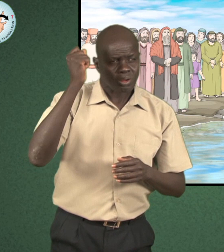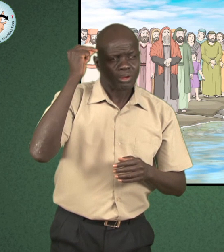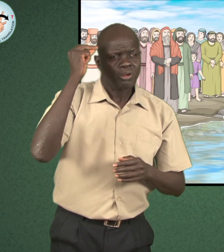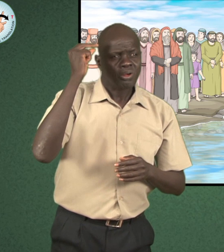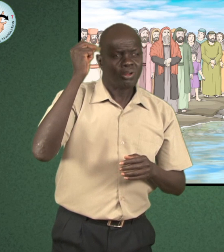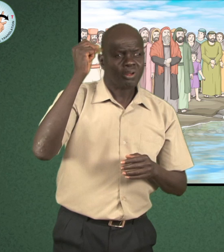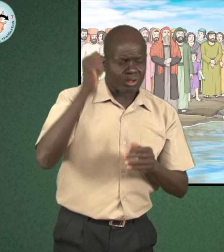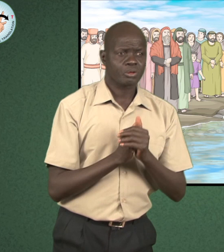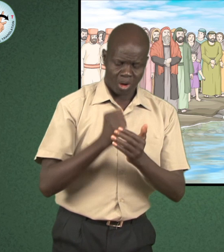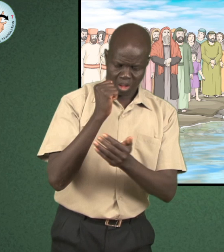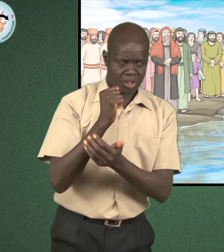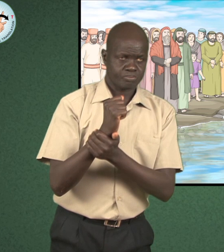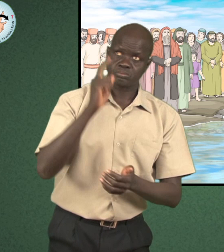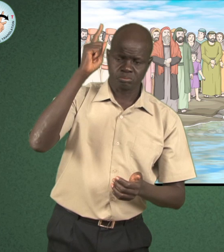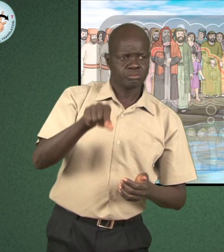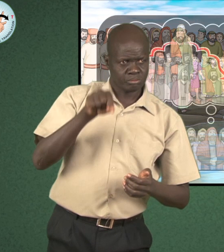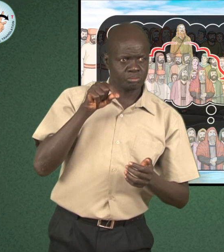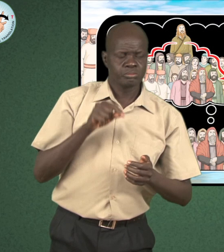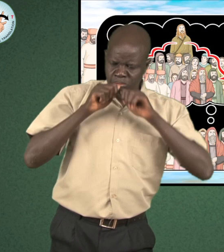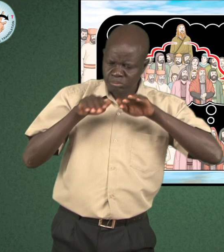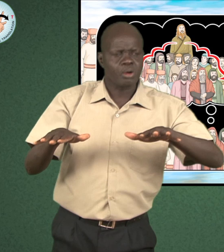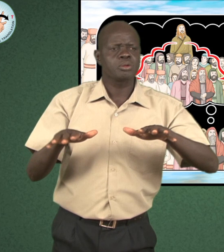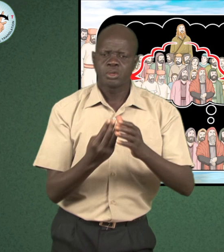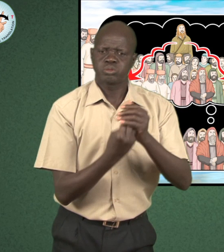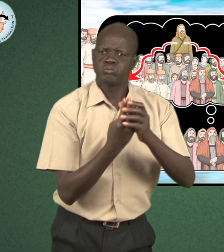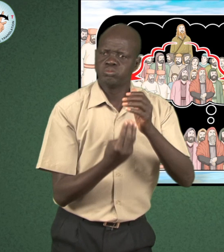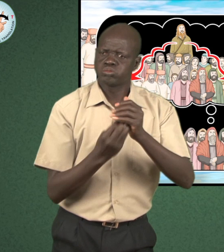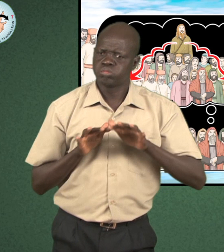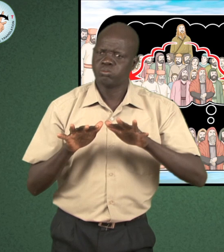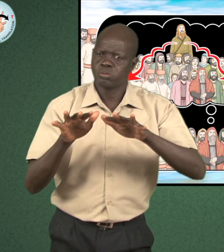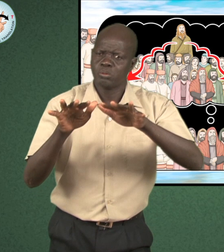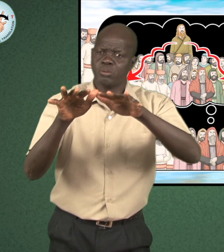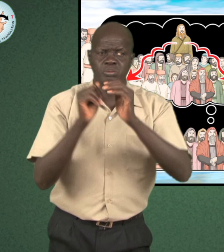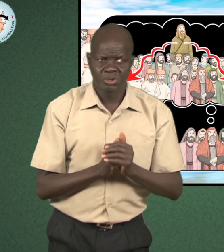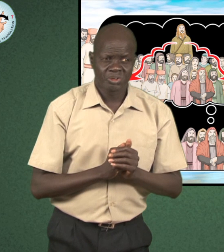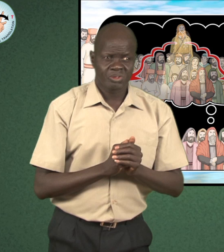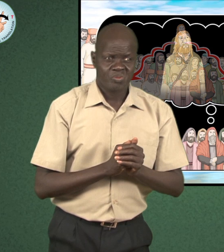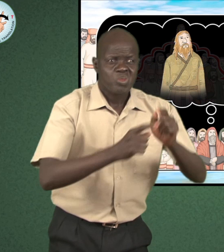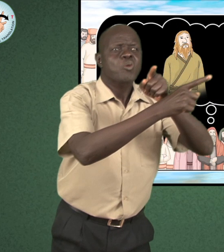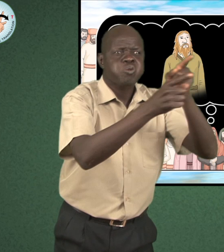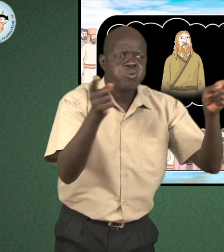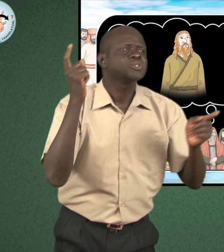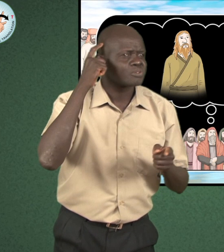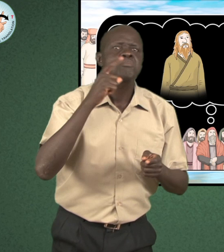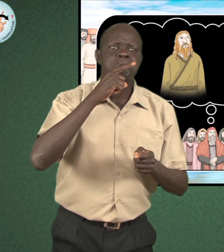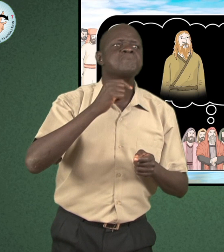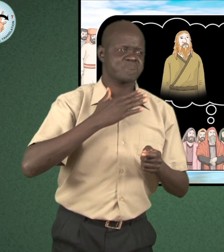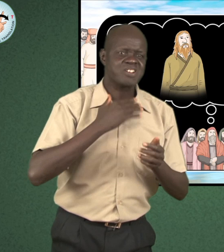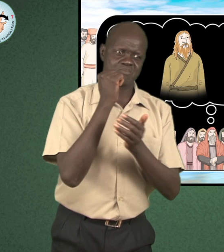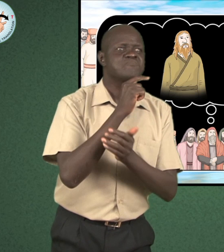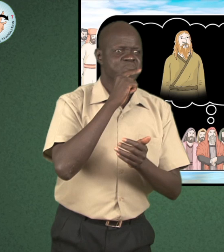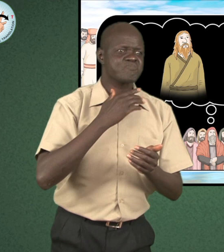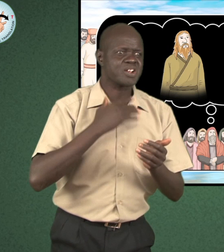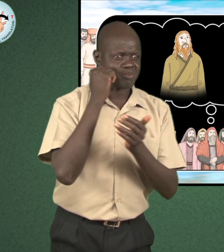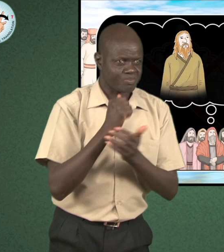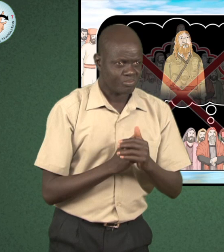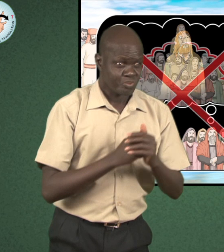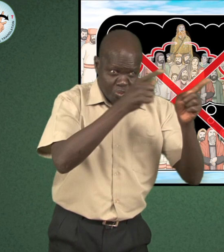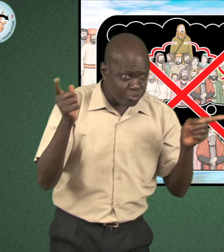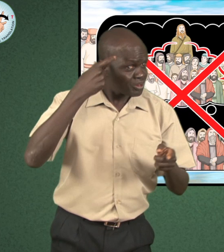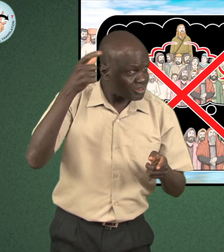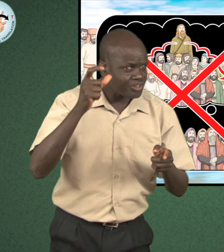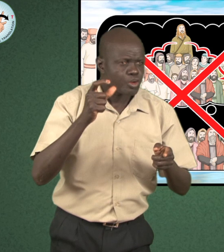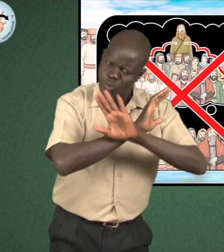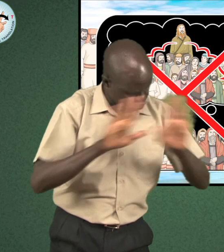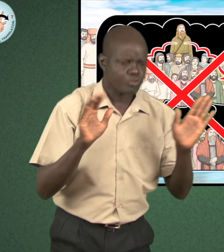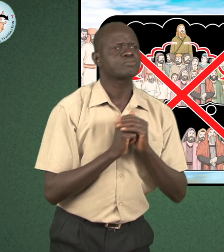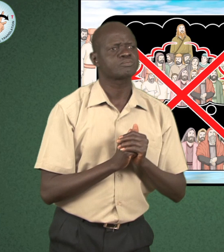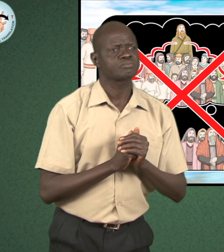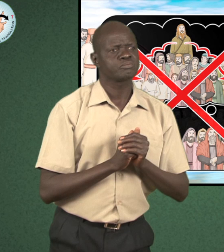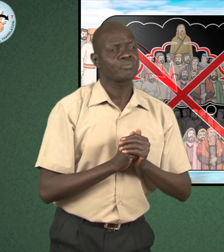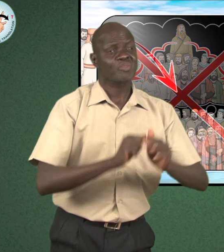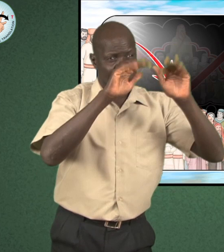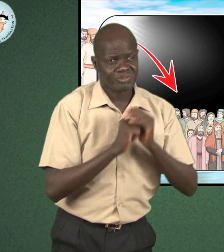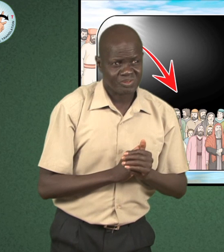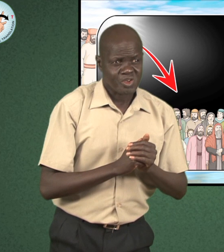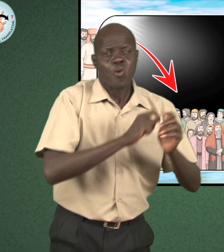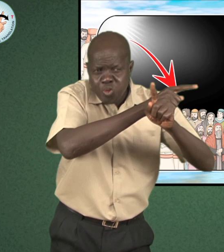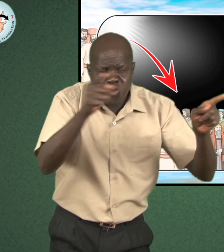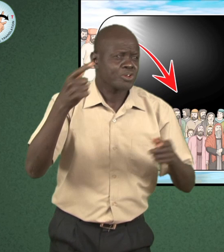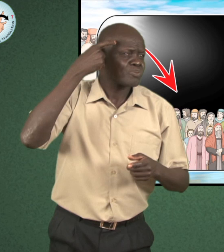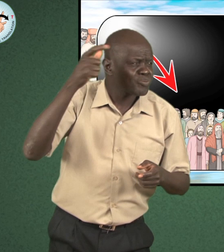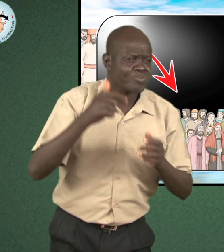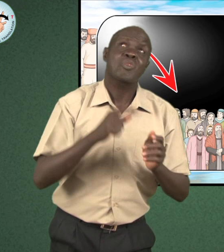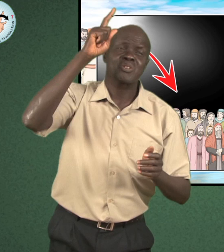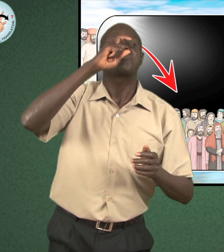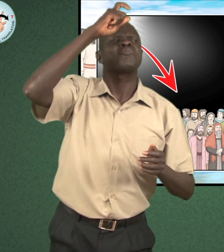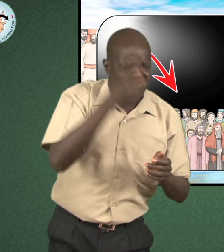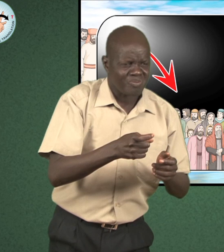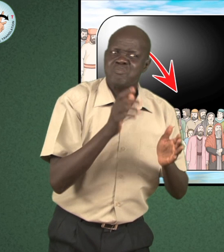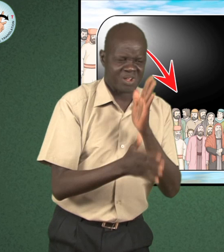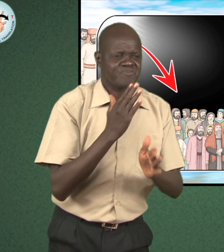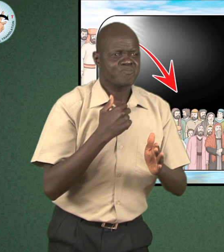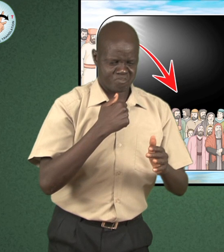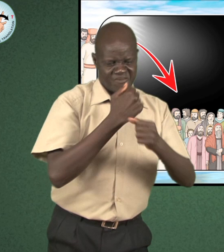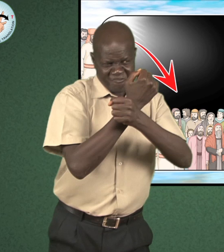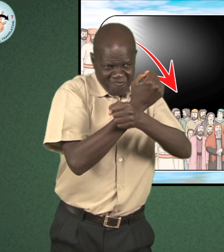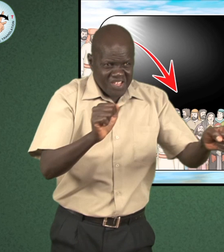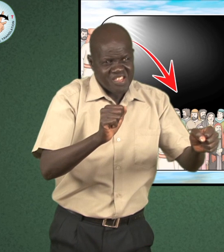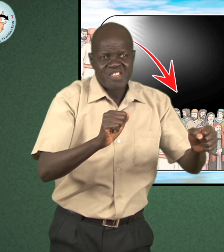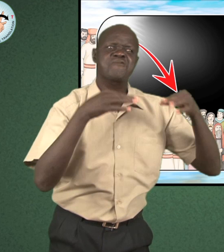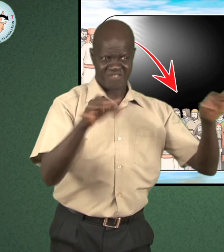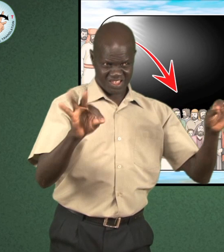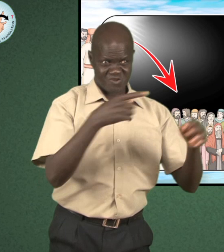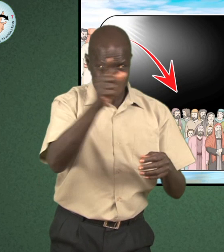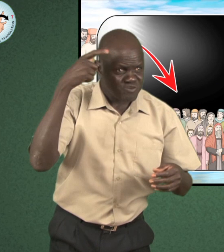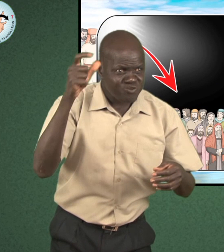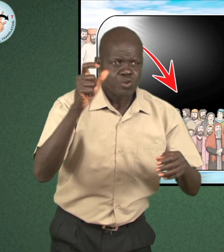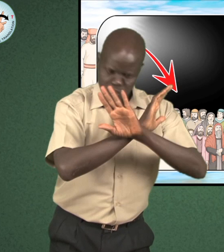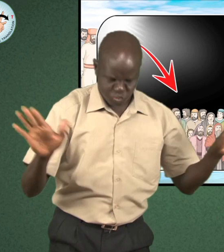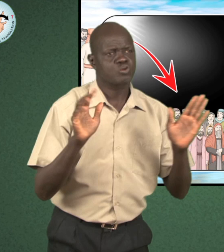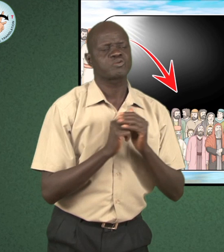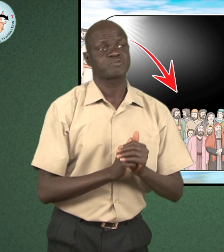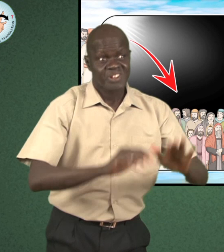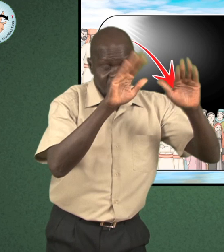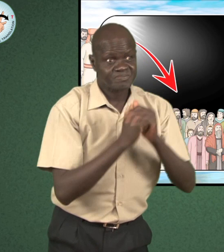And do not presume to say to yourselves, ‘We have Abraham as our father.’